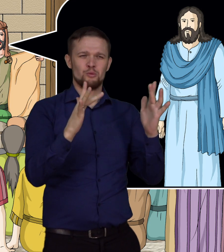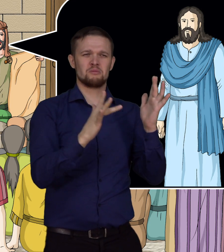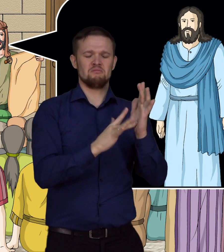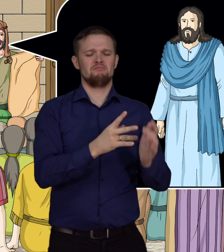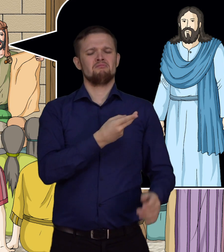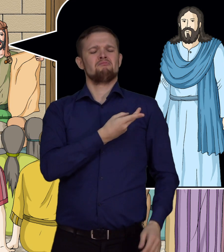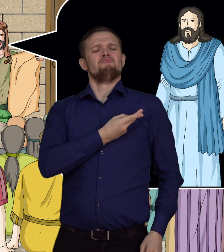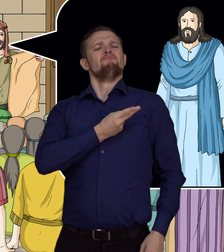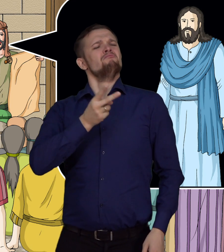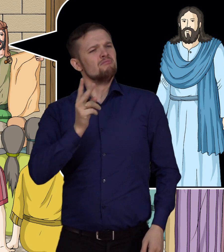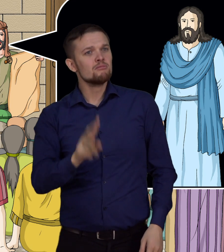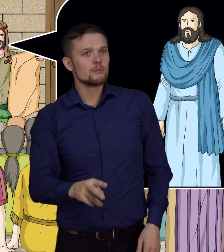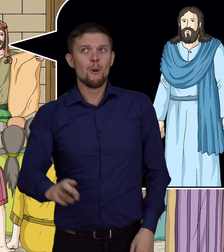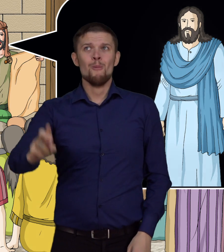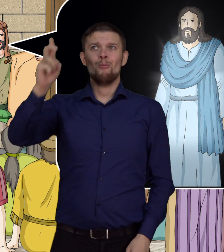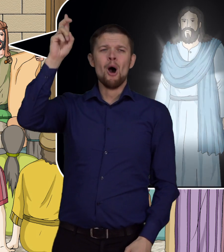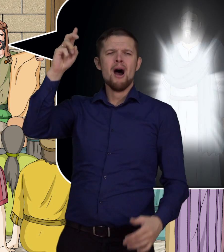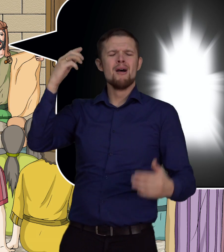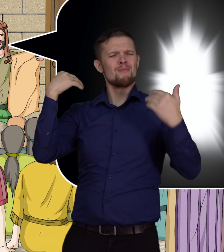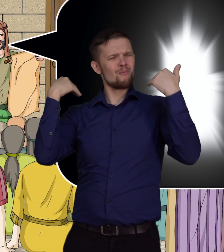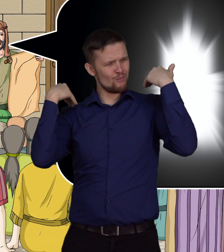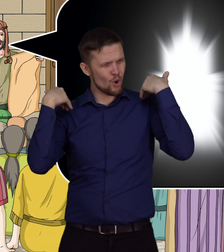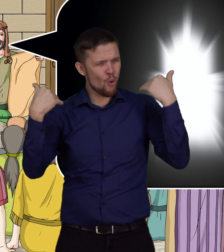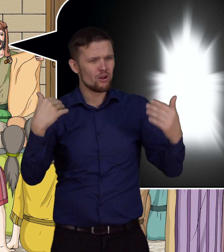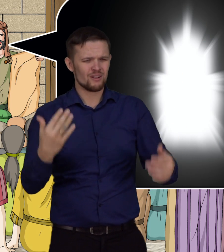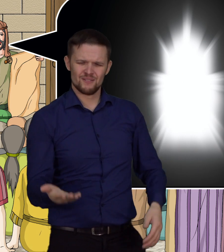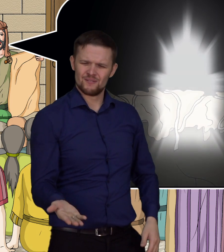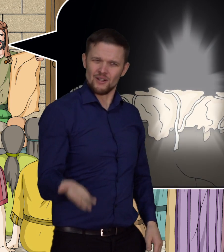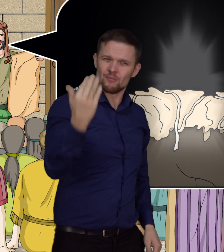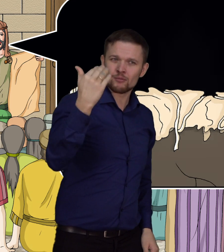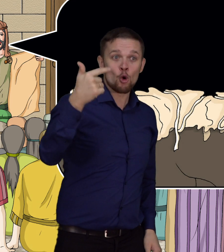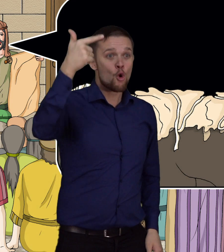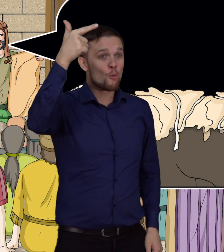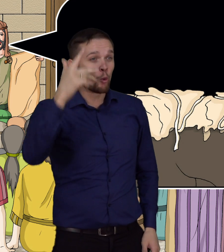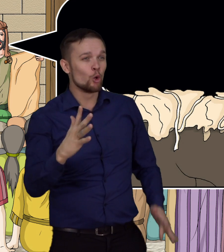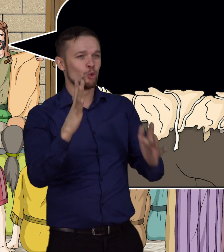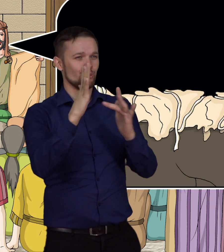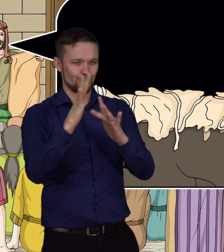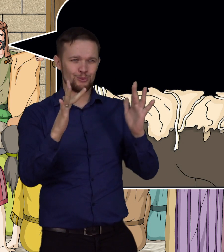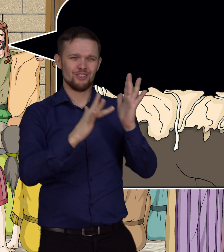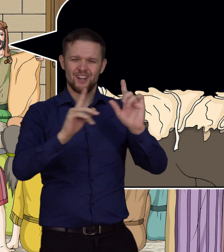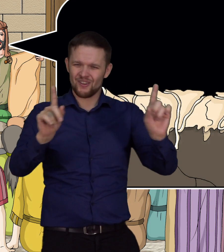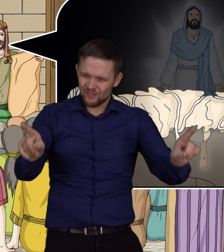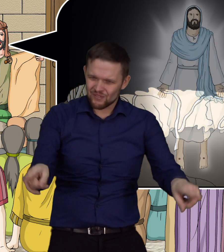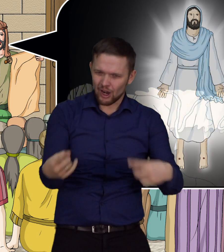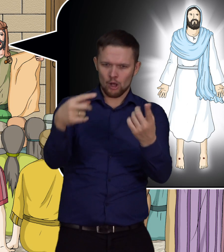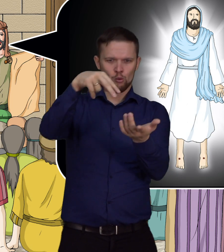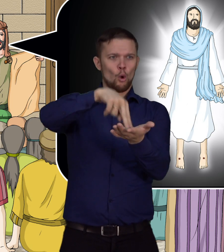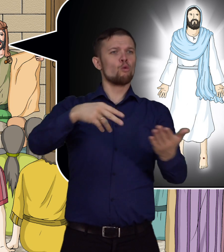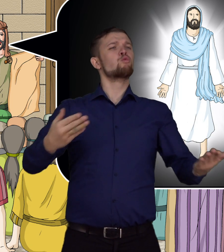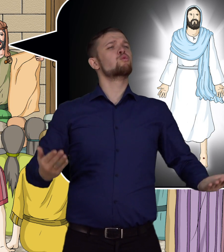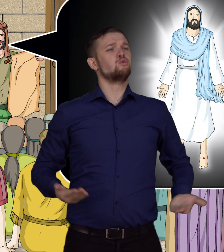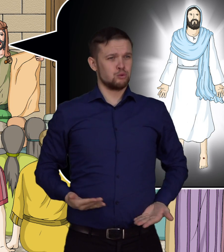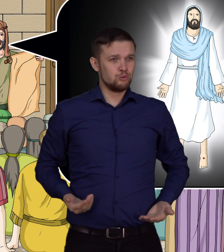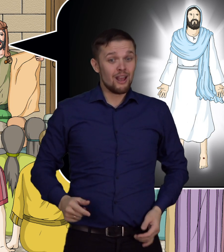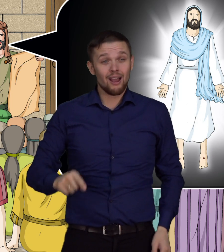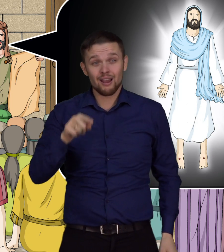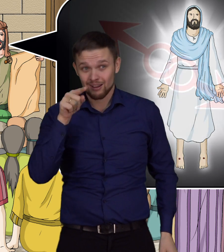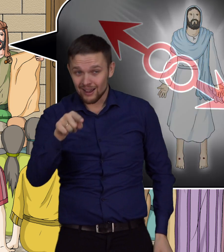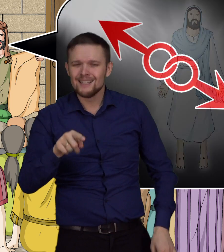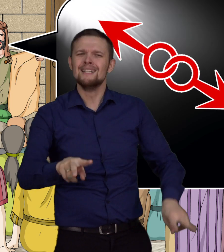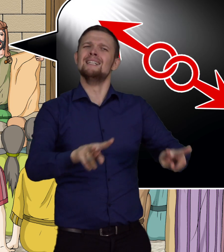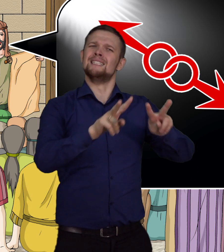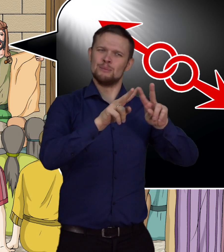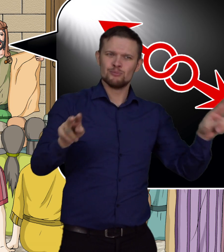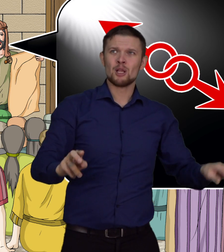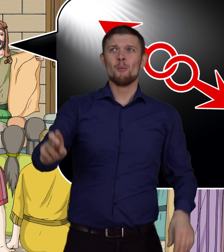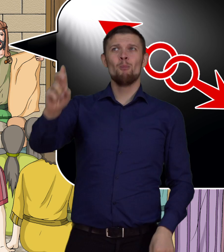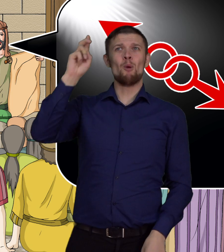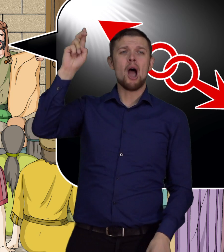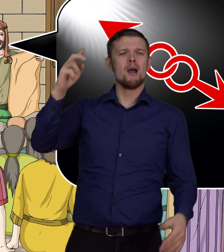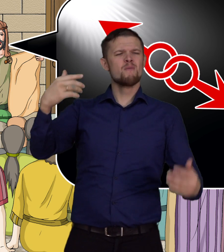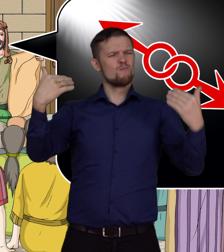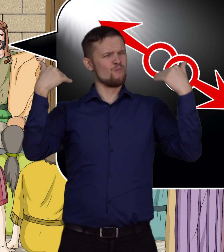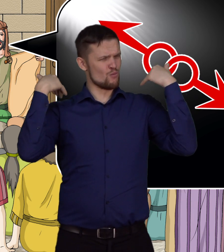By His power God raised the Lord from the dead, and He will raise us also.